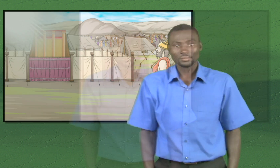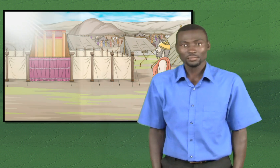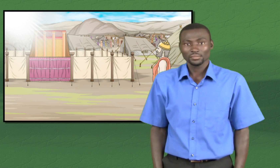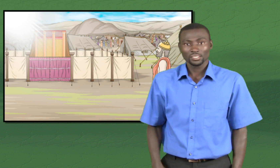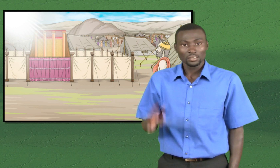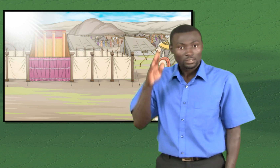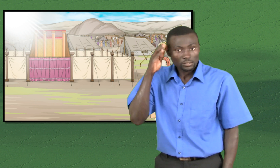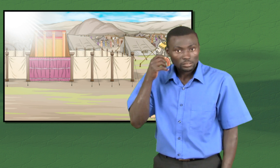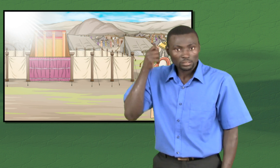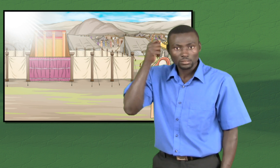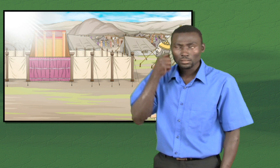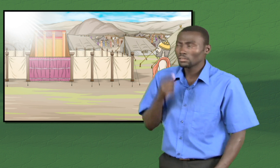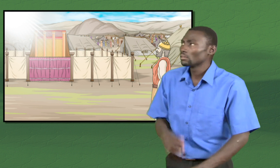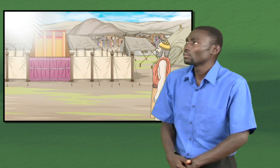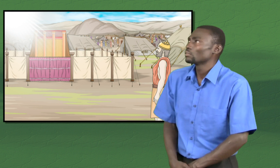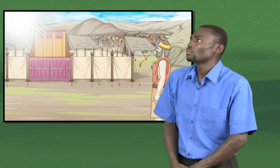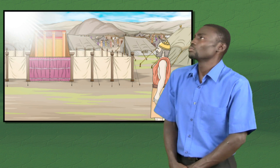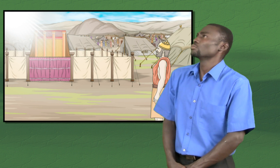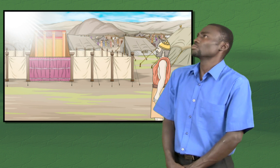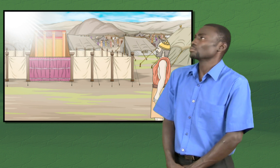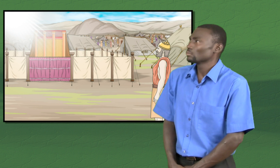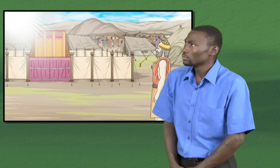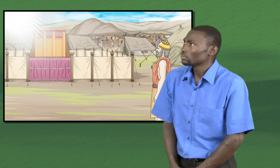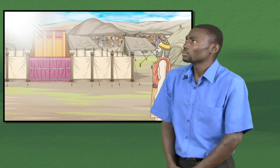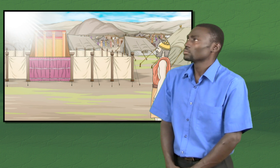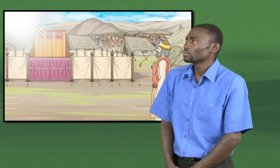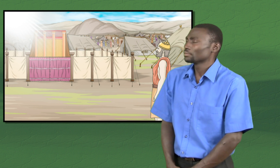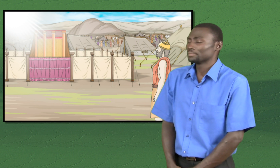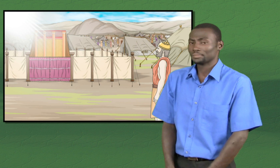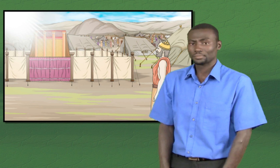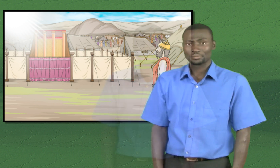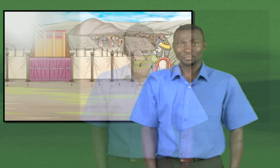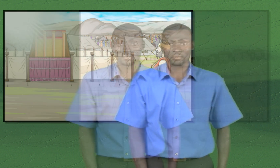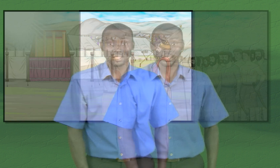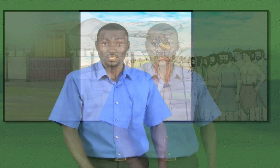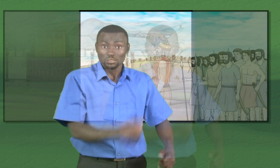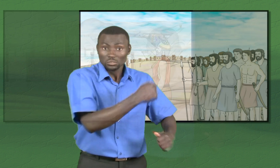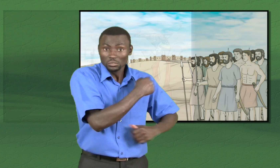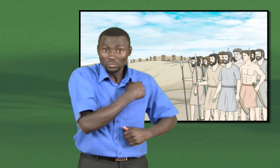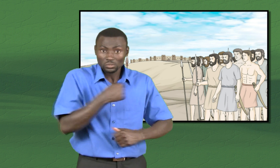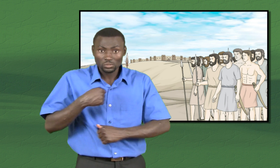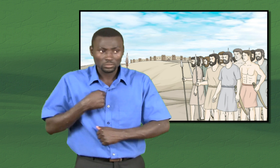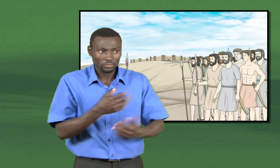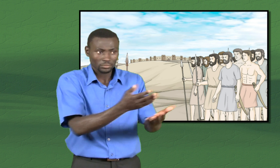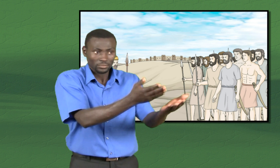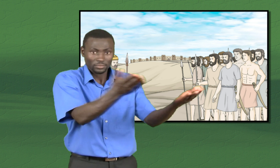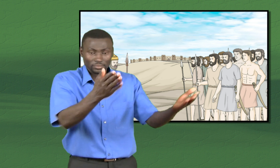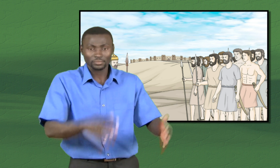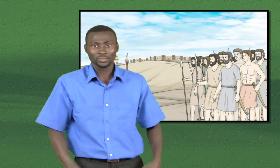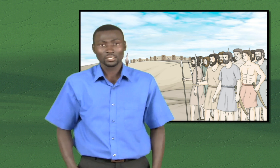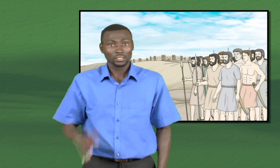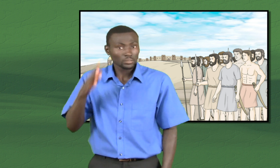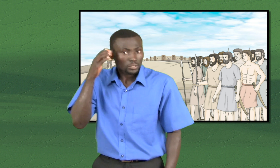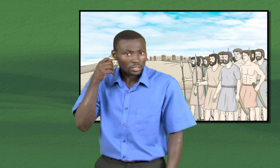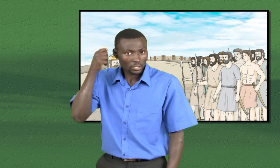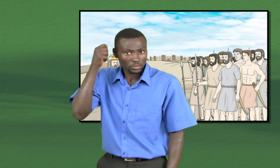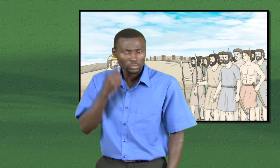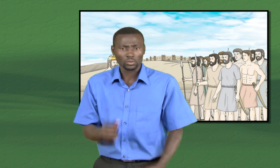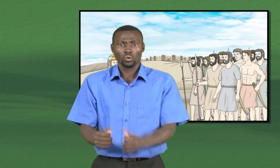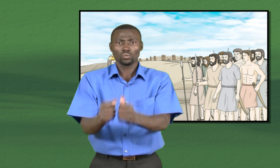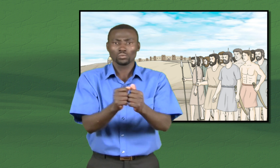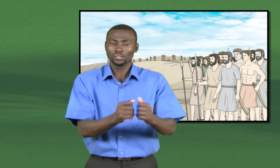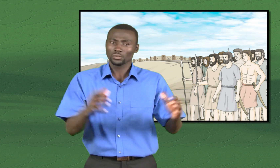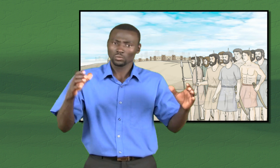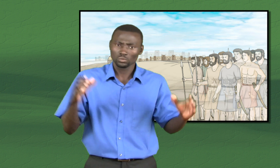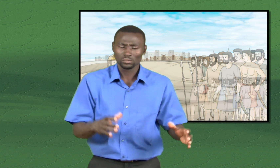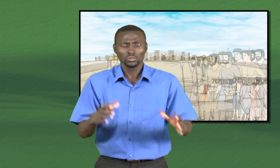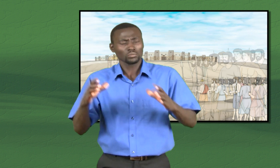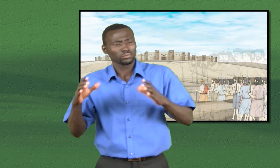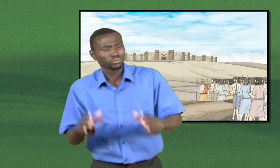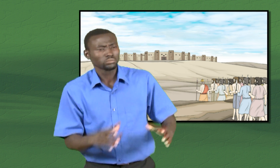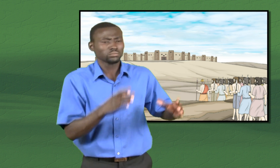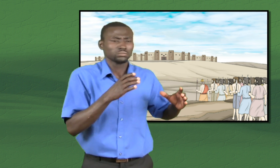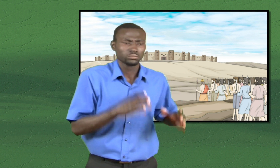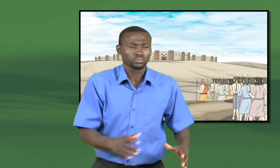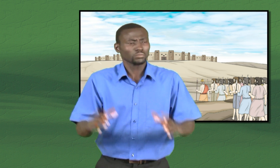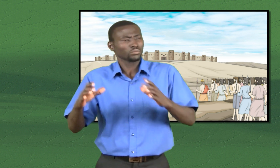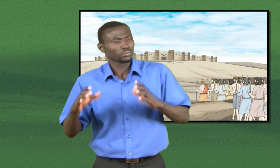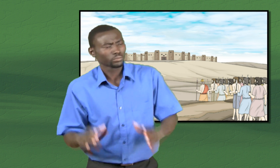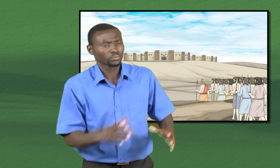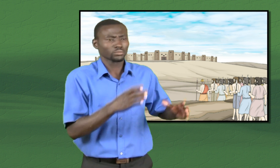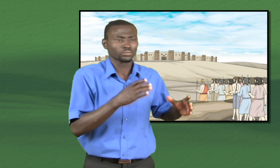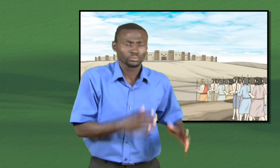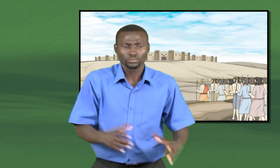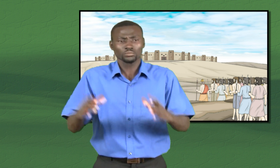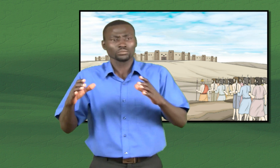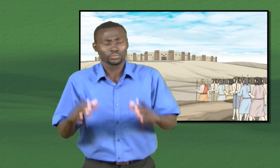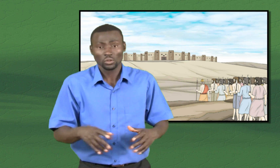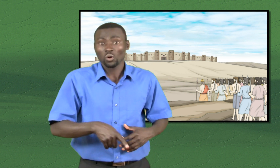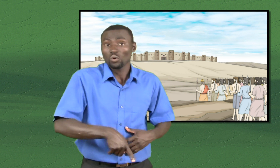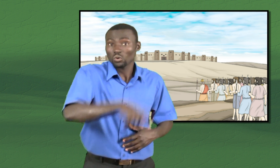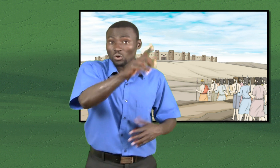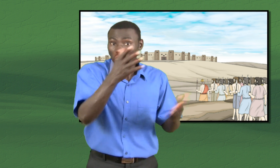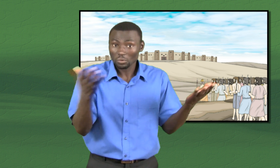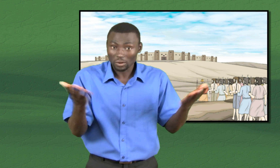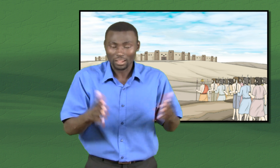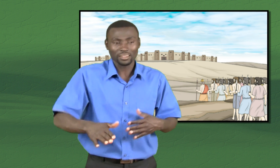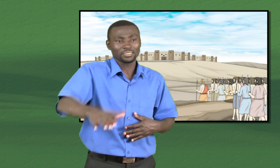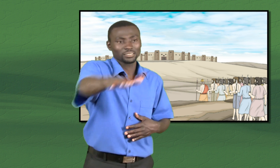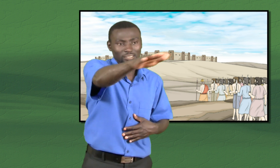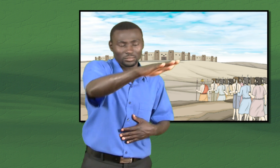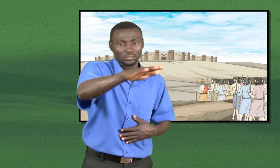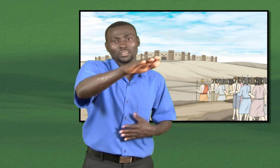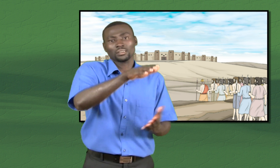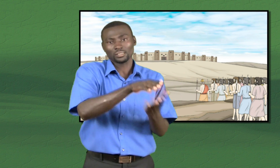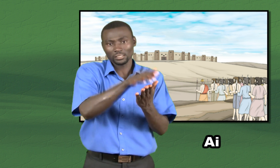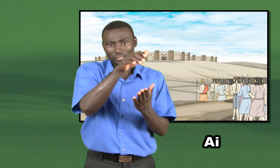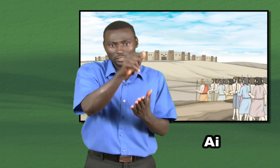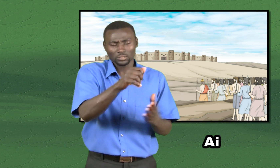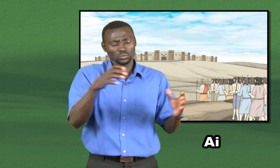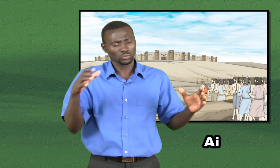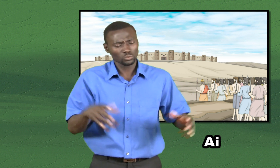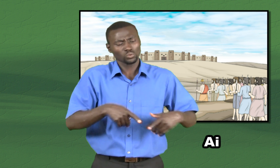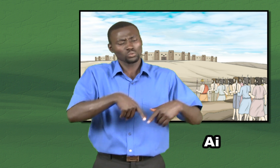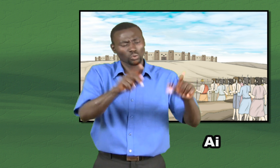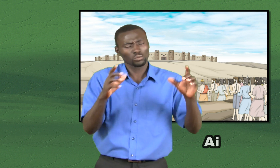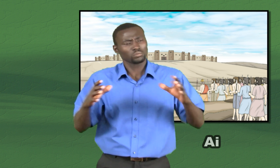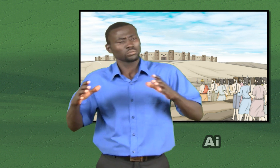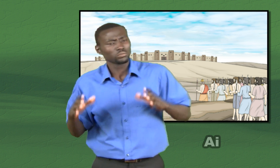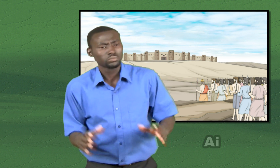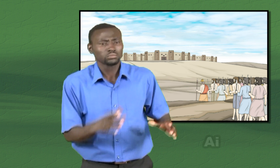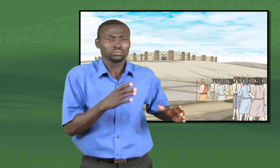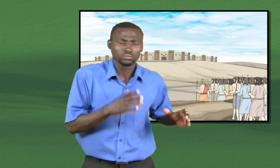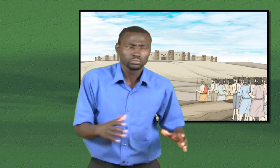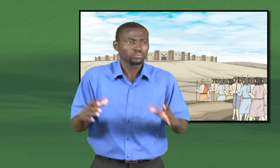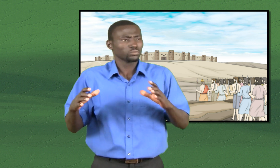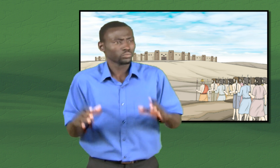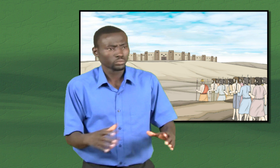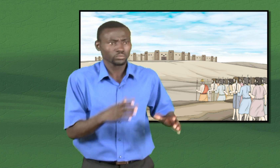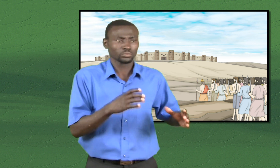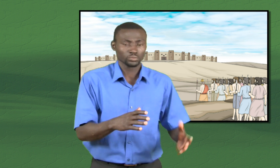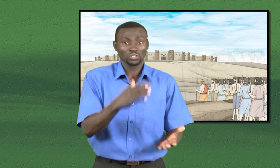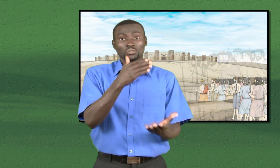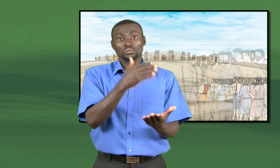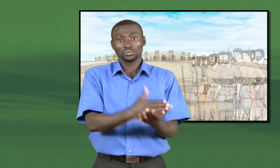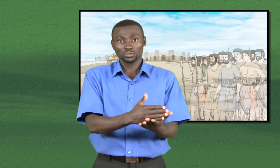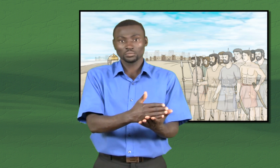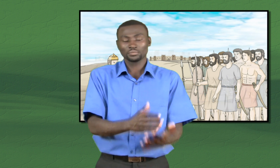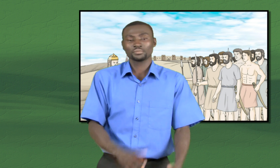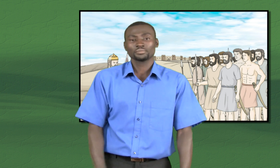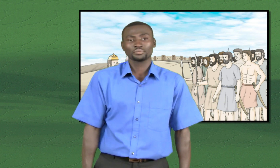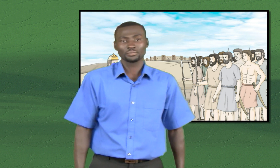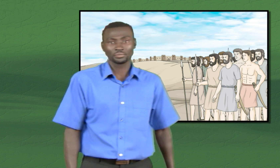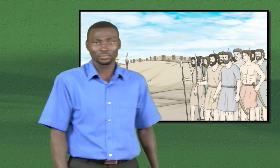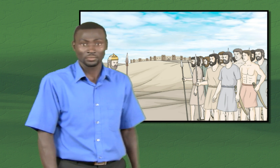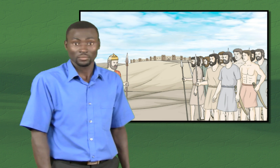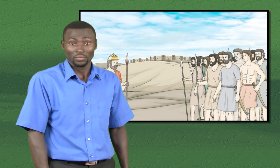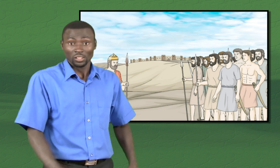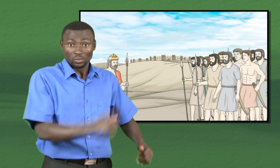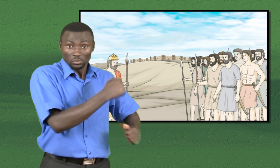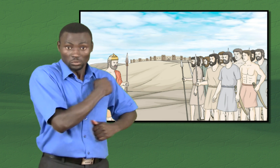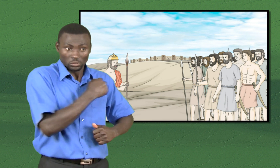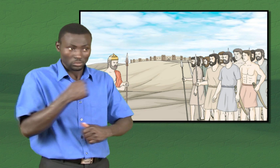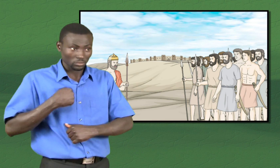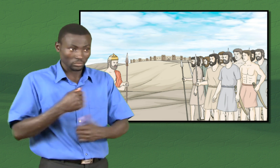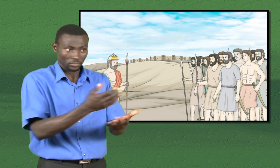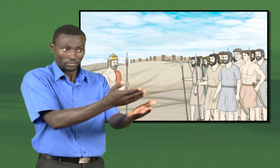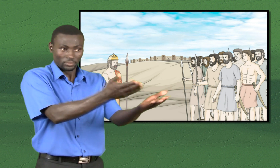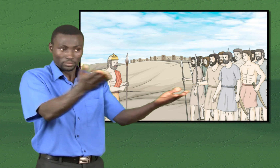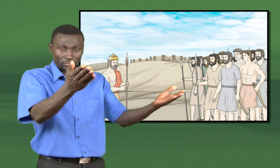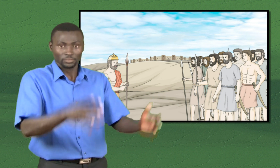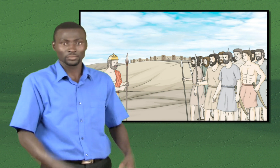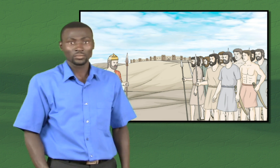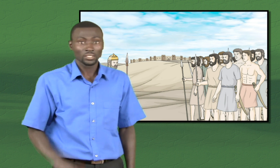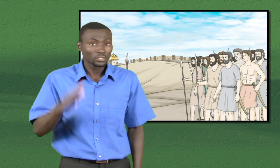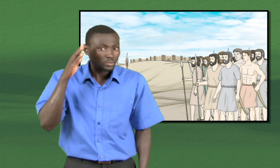Set up an ambush behind the city.” So Joshua and the whole army set out to attack Ai.